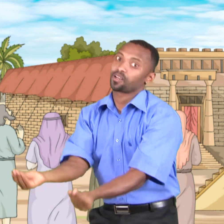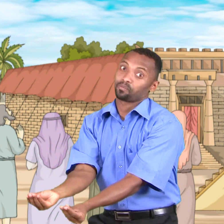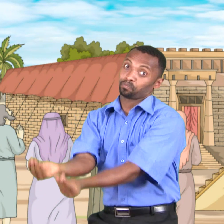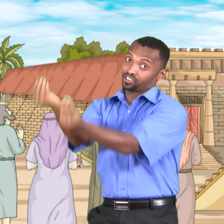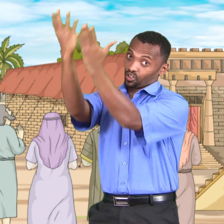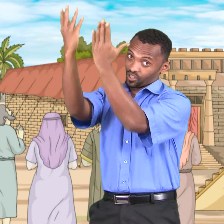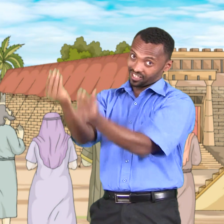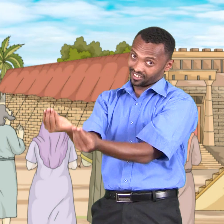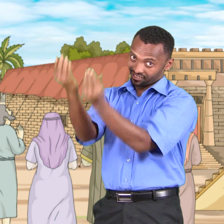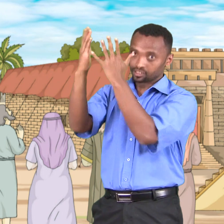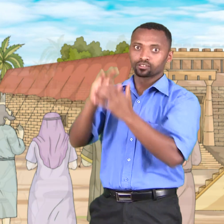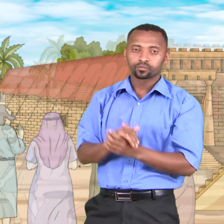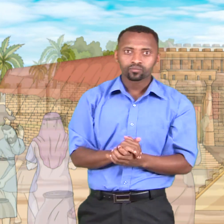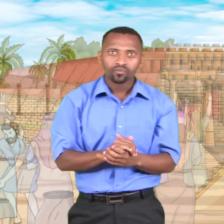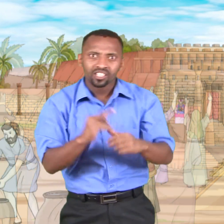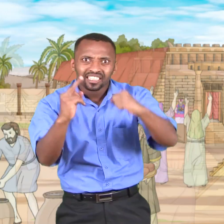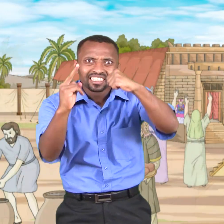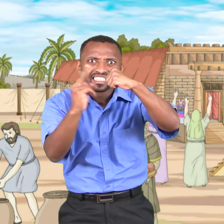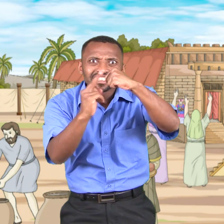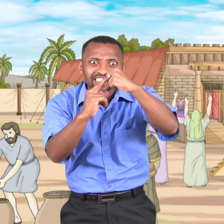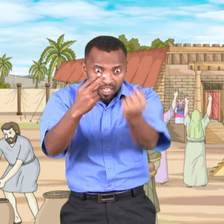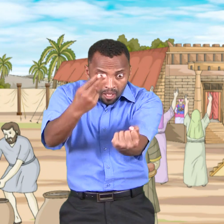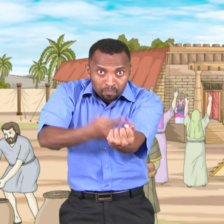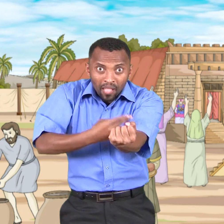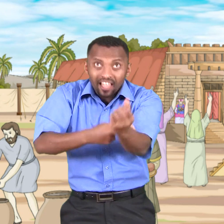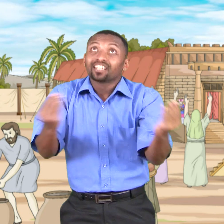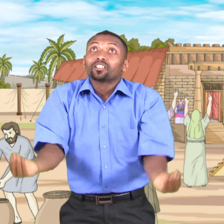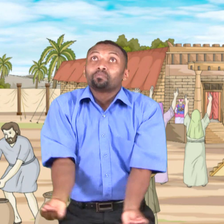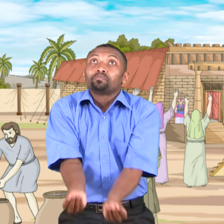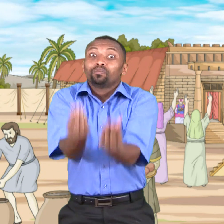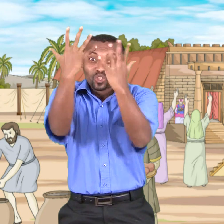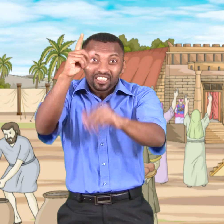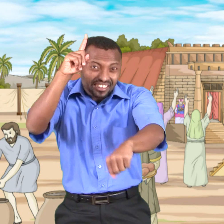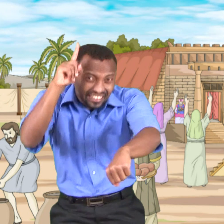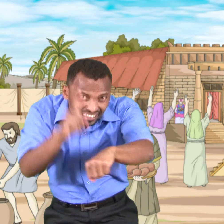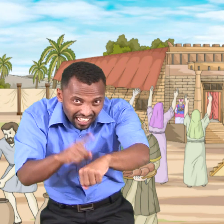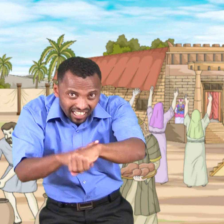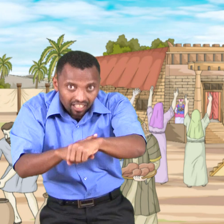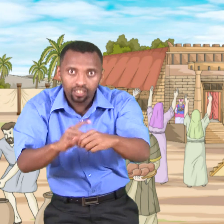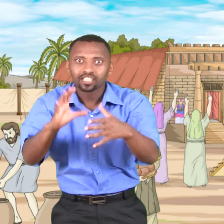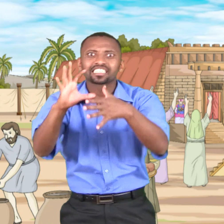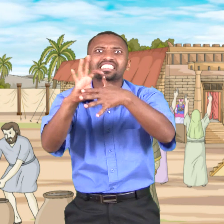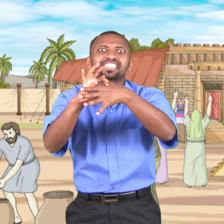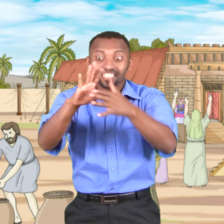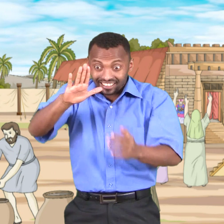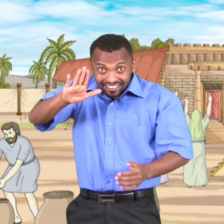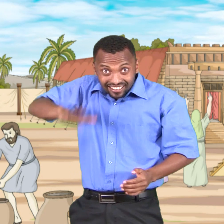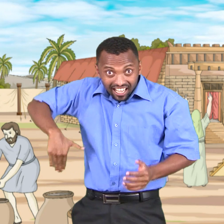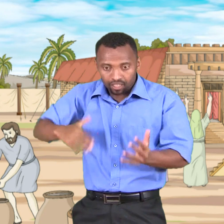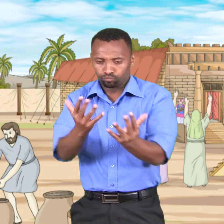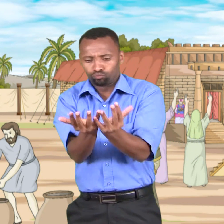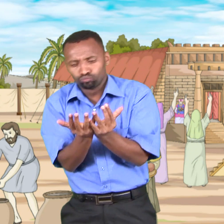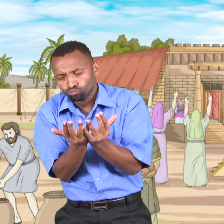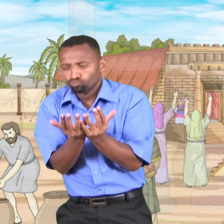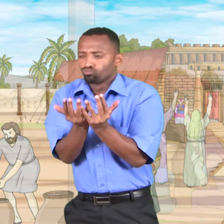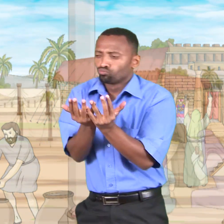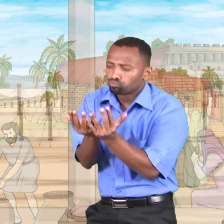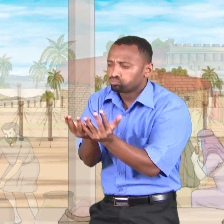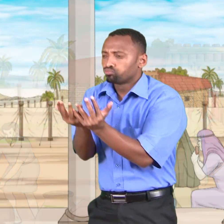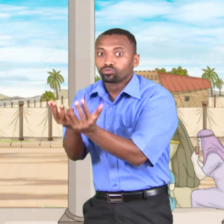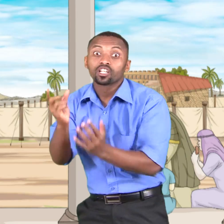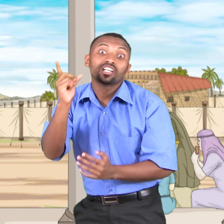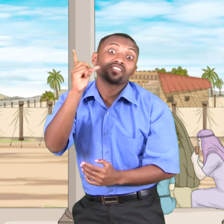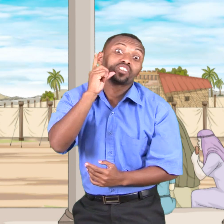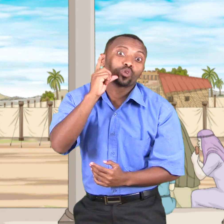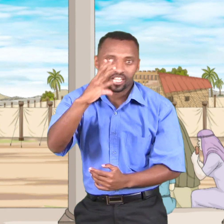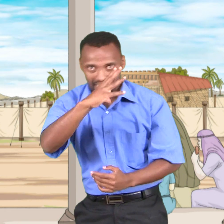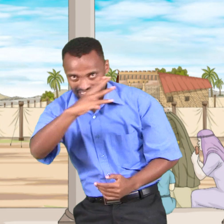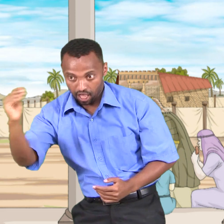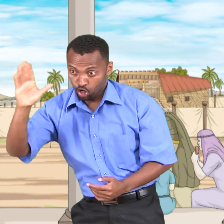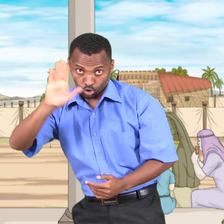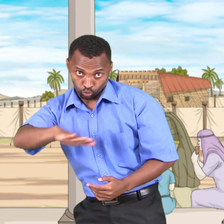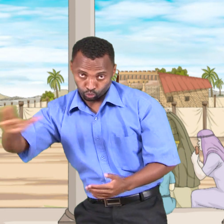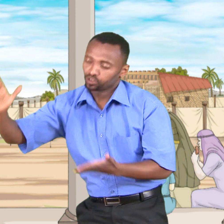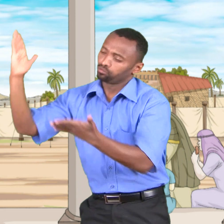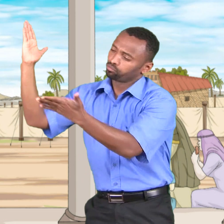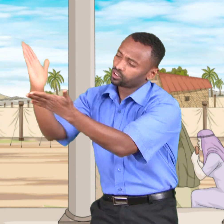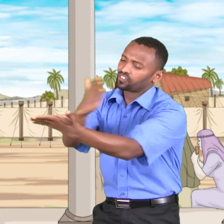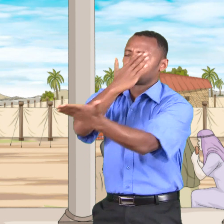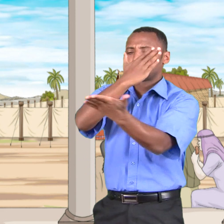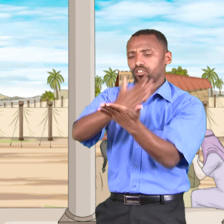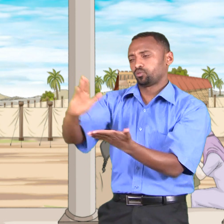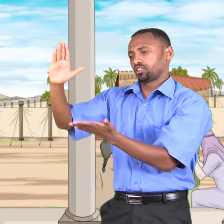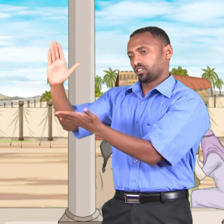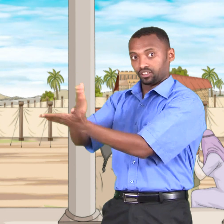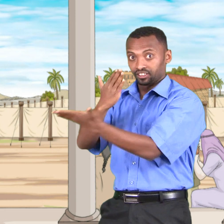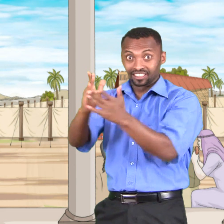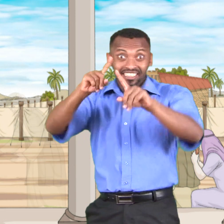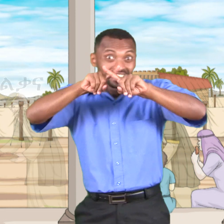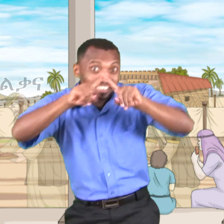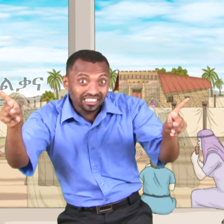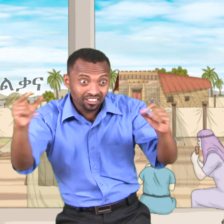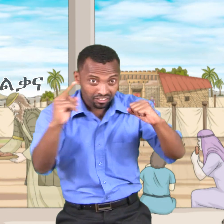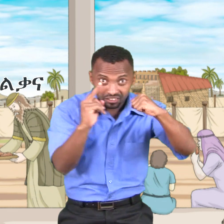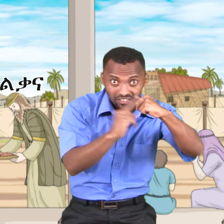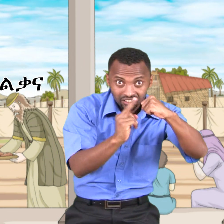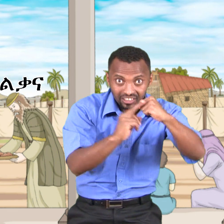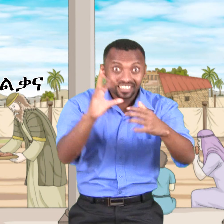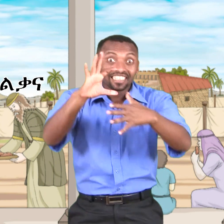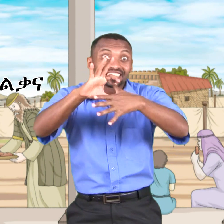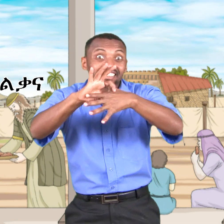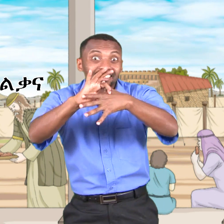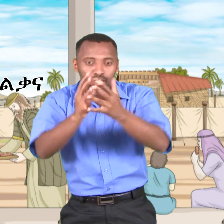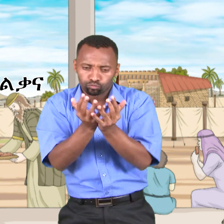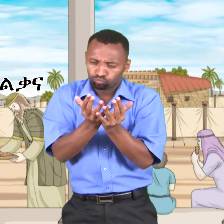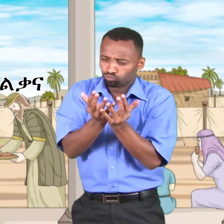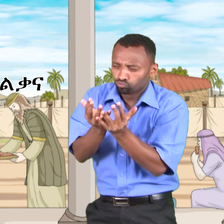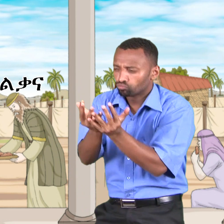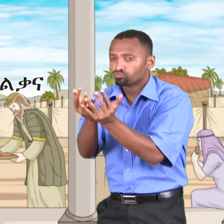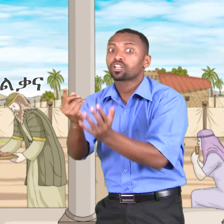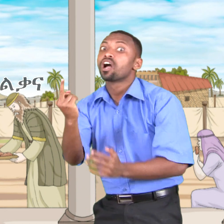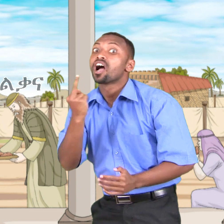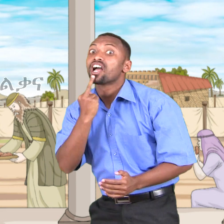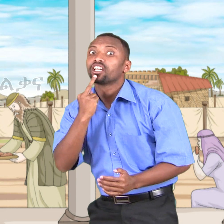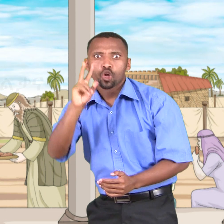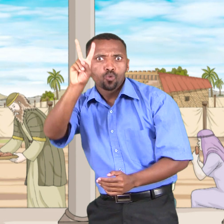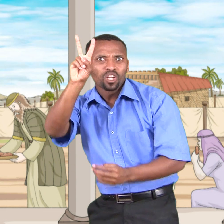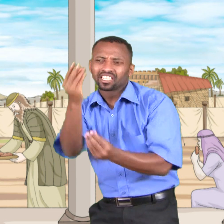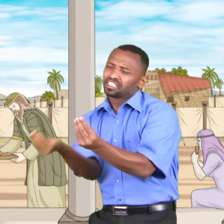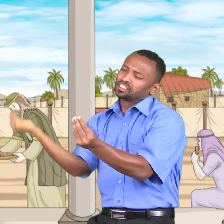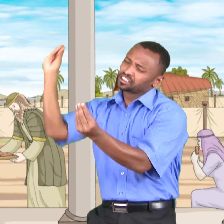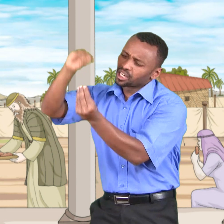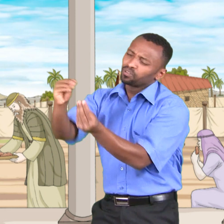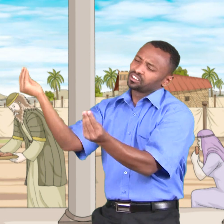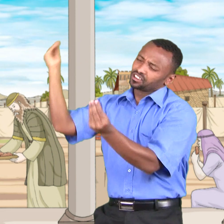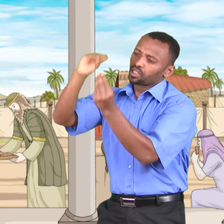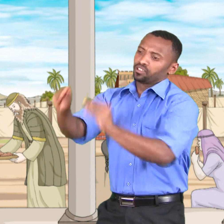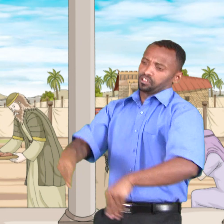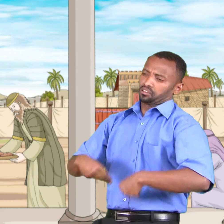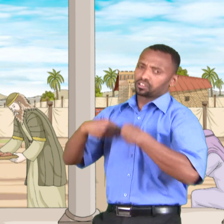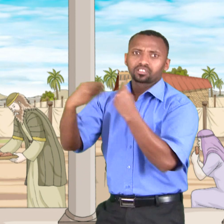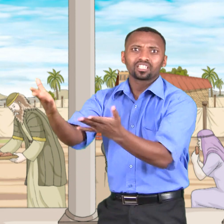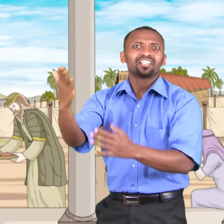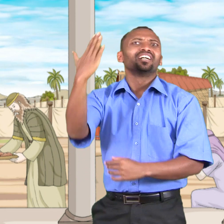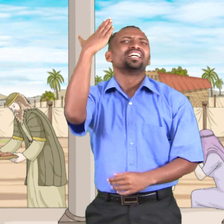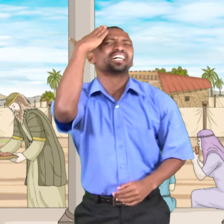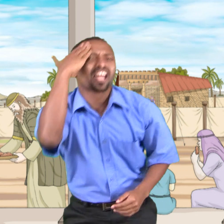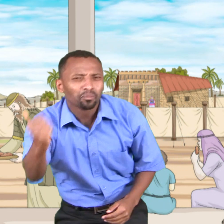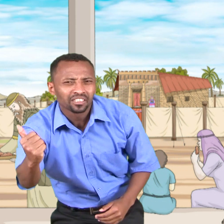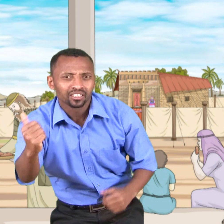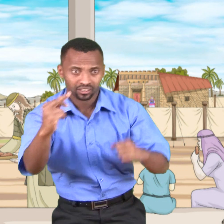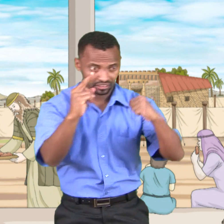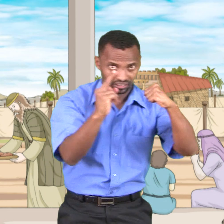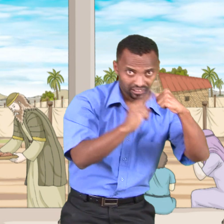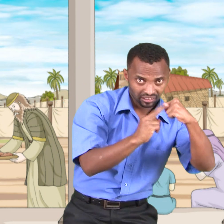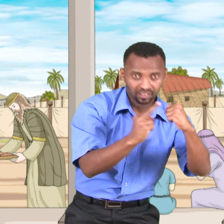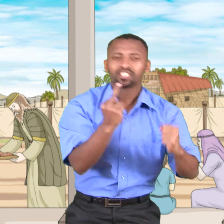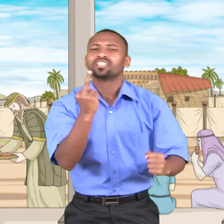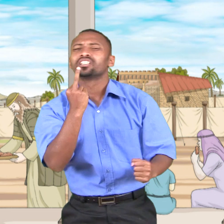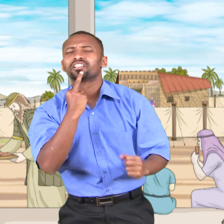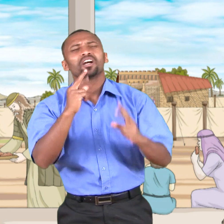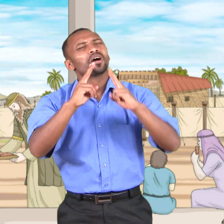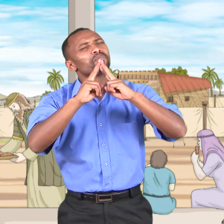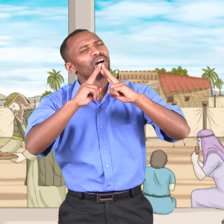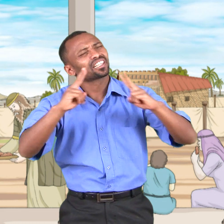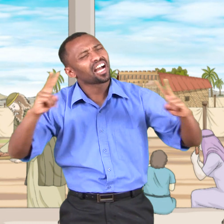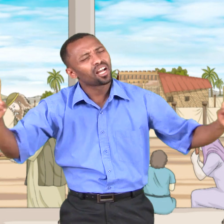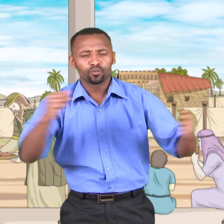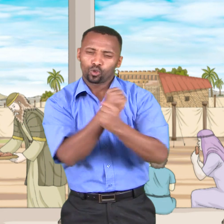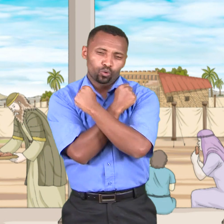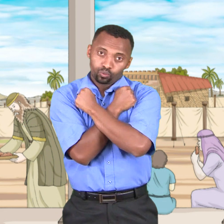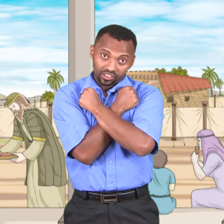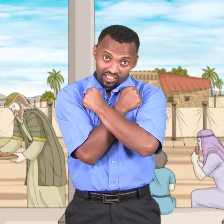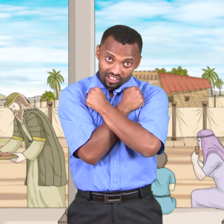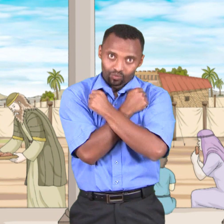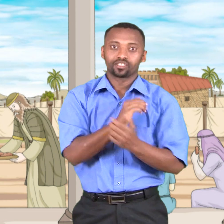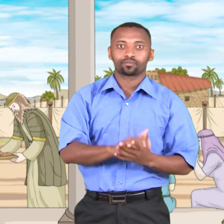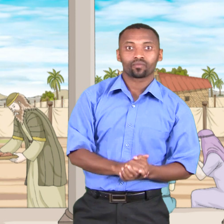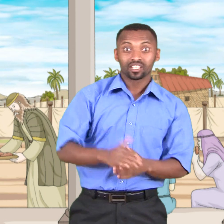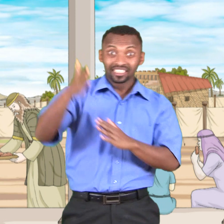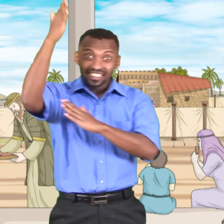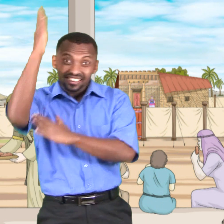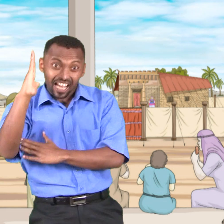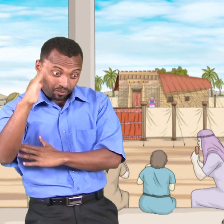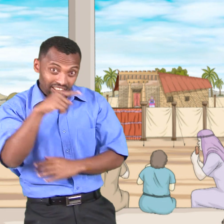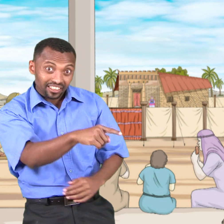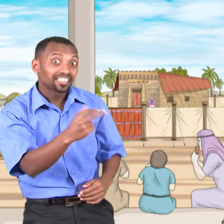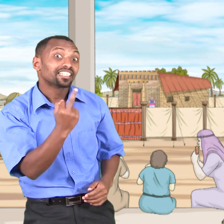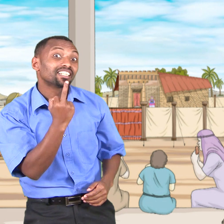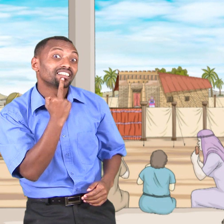And whenever the day came for Elkanah to present his sacrifice, he would give portions to his wife Peninnah and to all her sons and daughters.